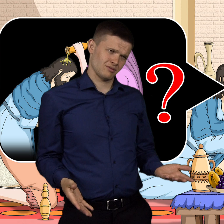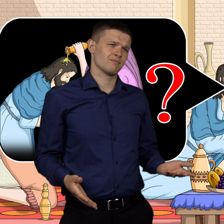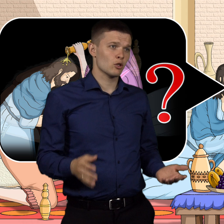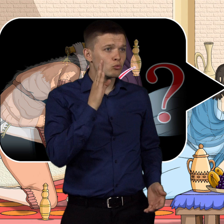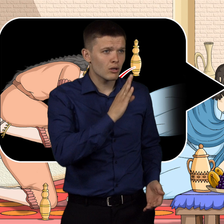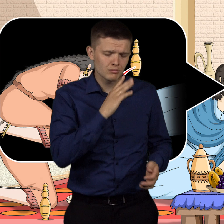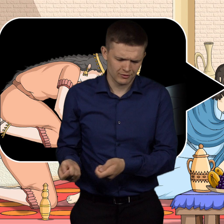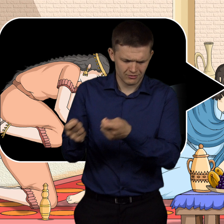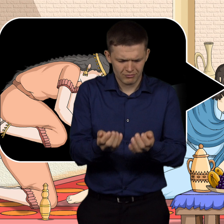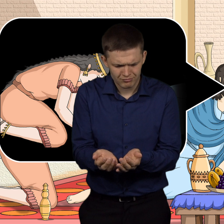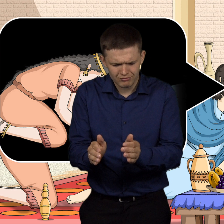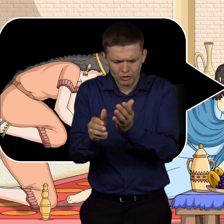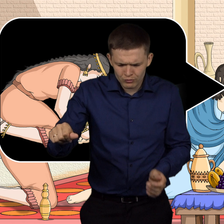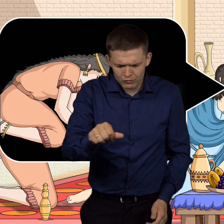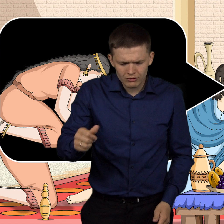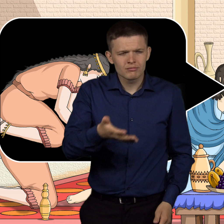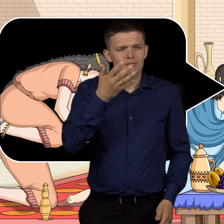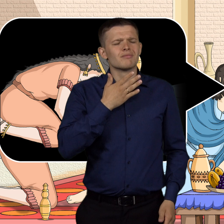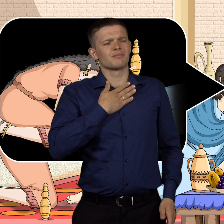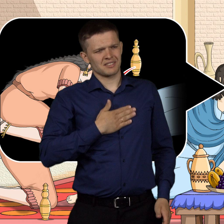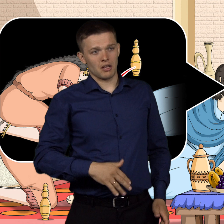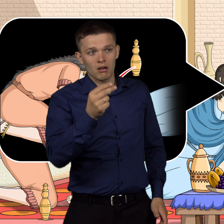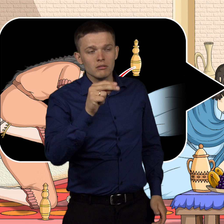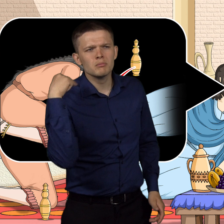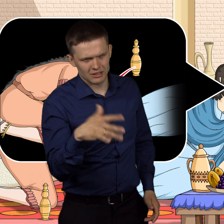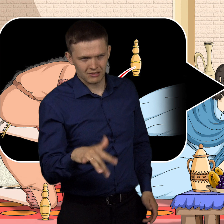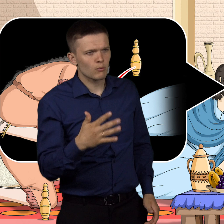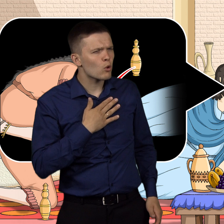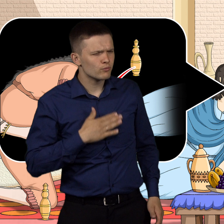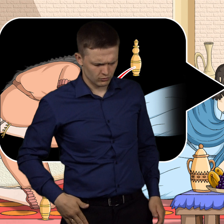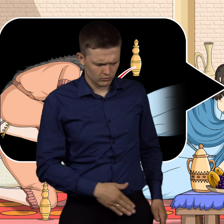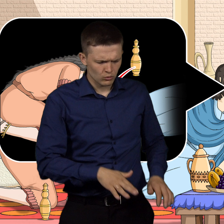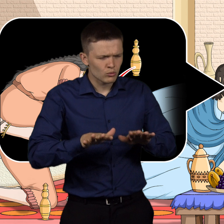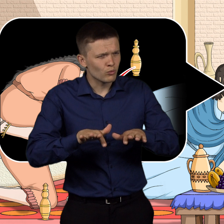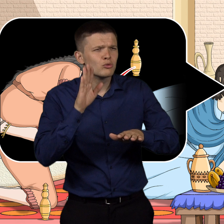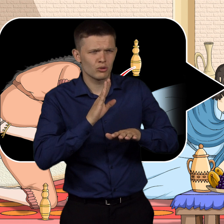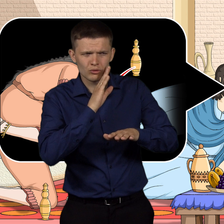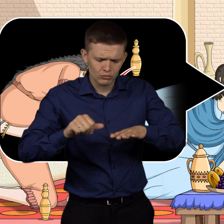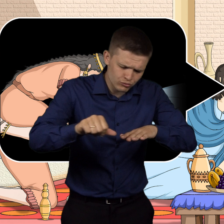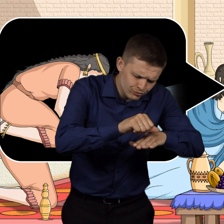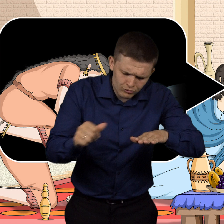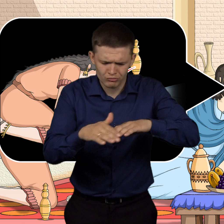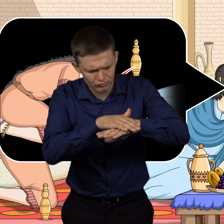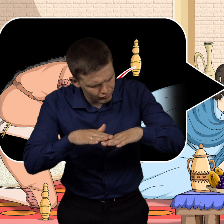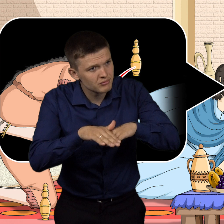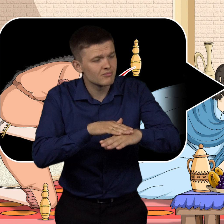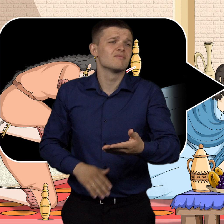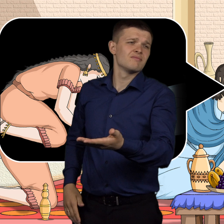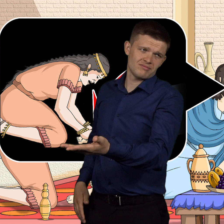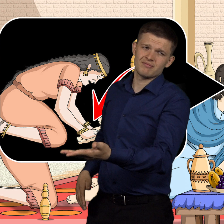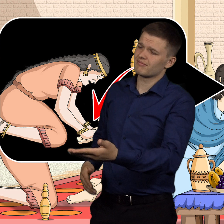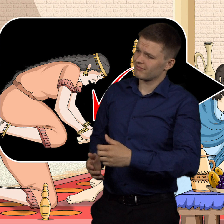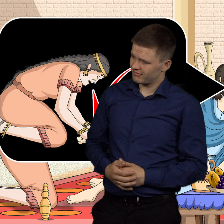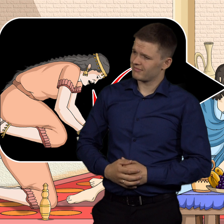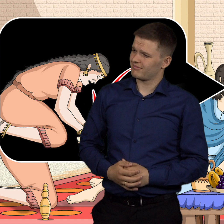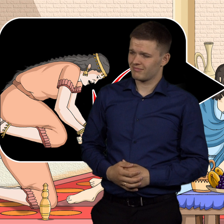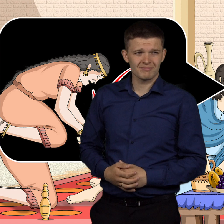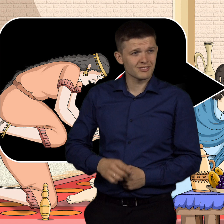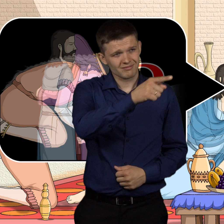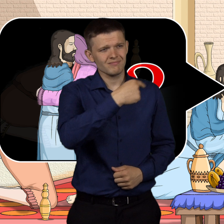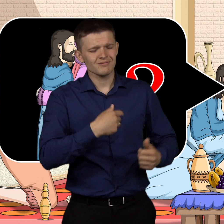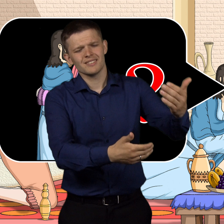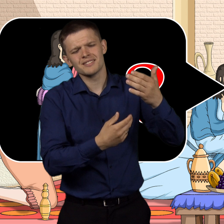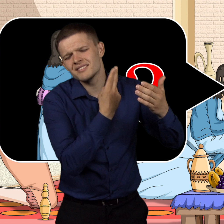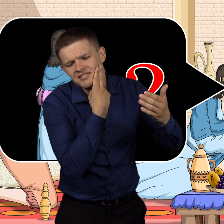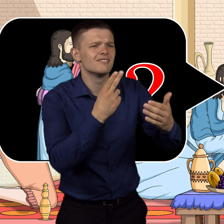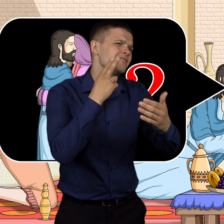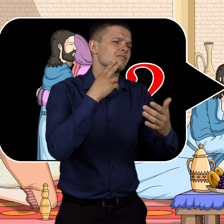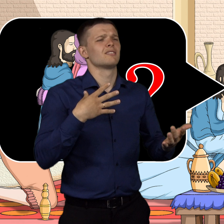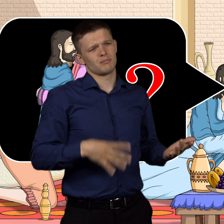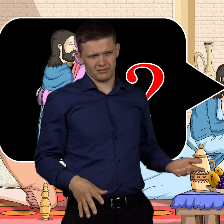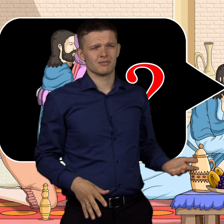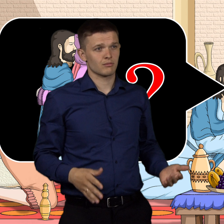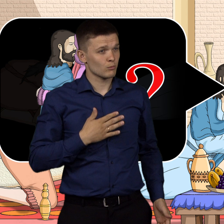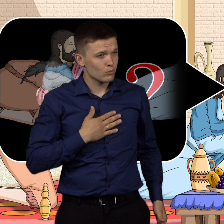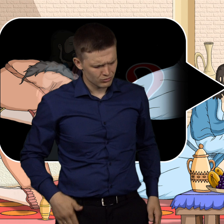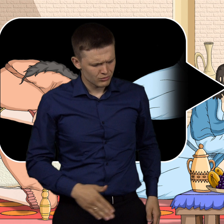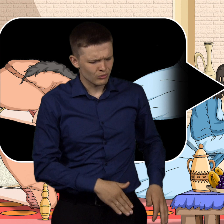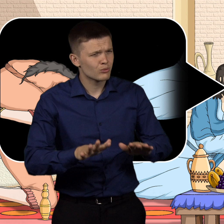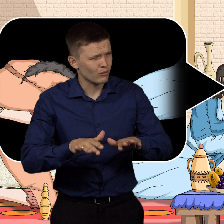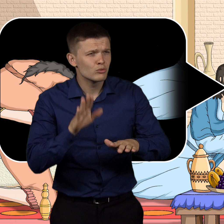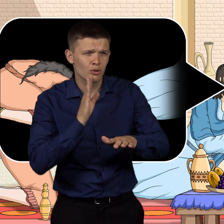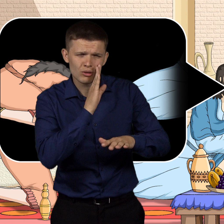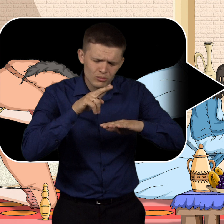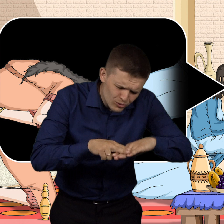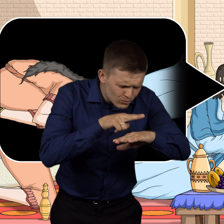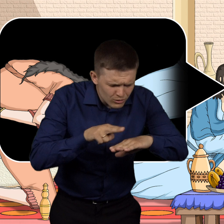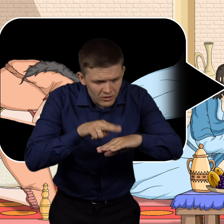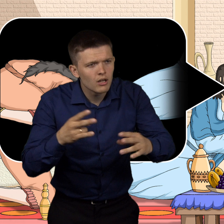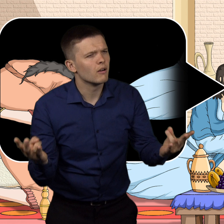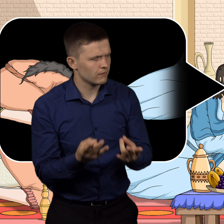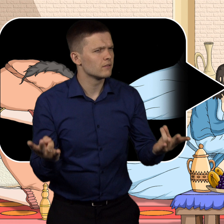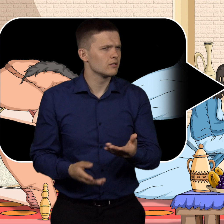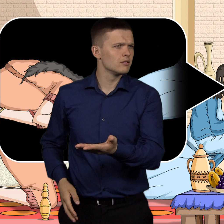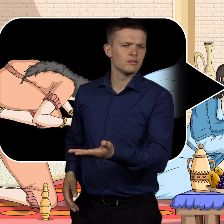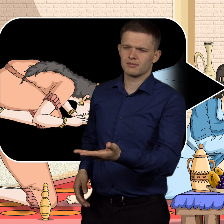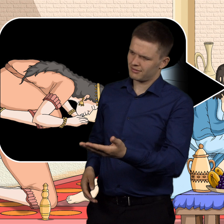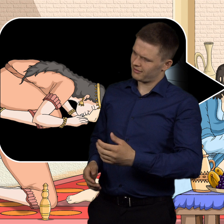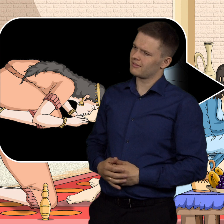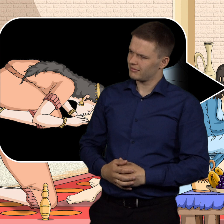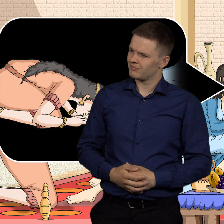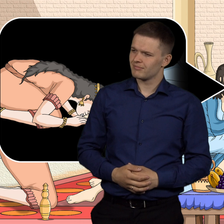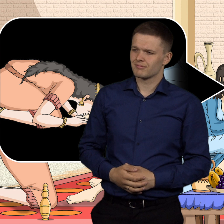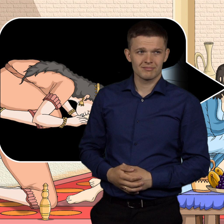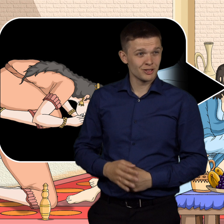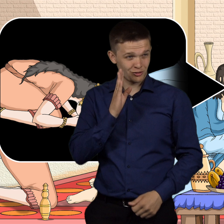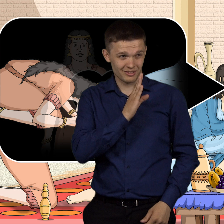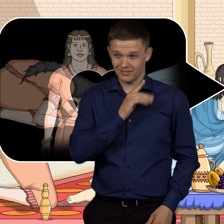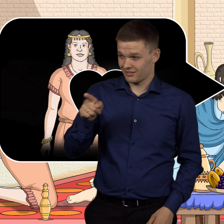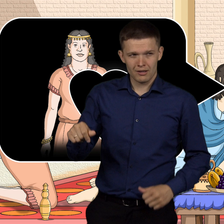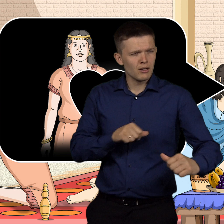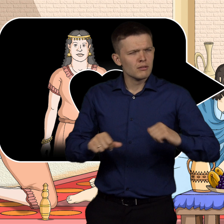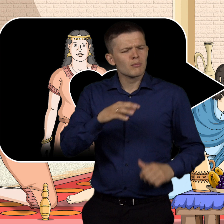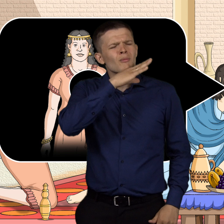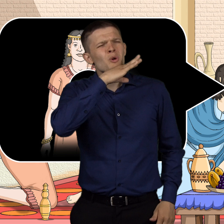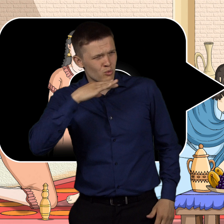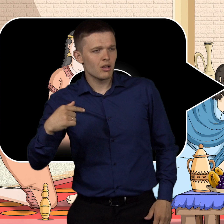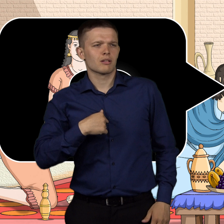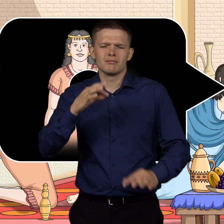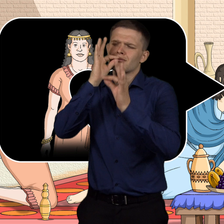You did not anoint My head with oil, but she has anointed My feet with perfume.